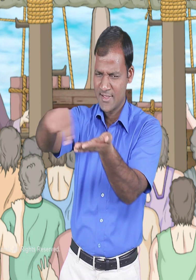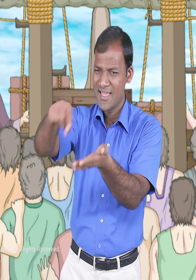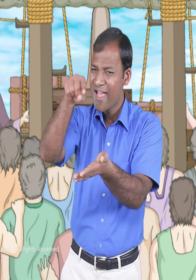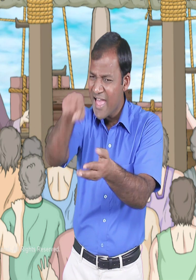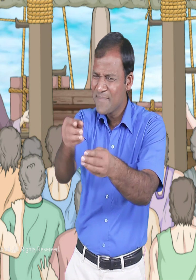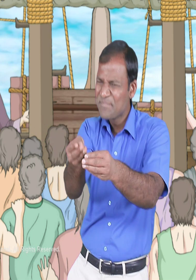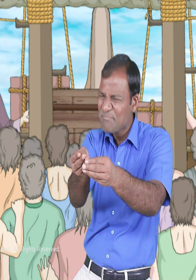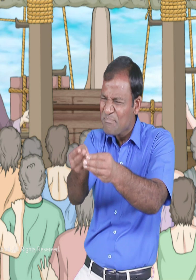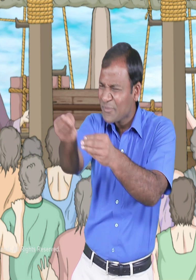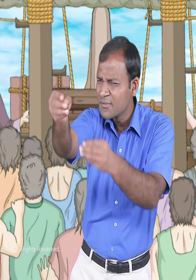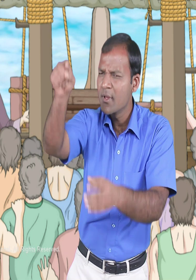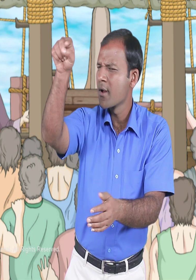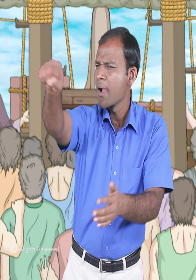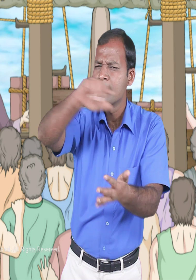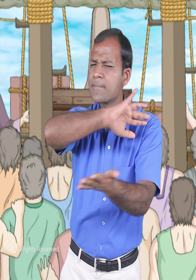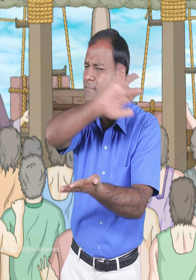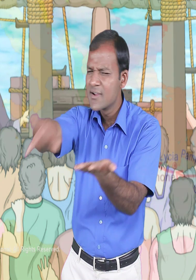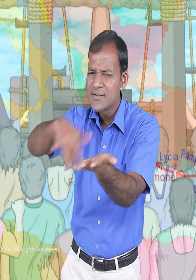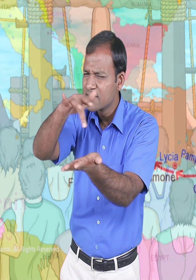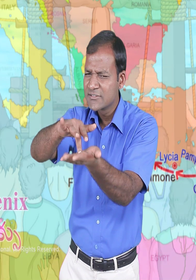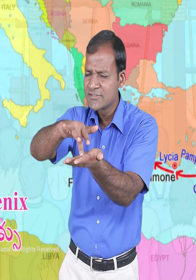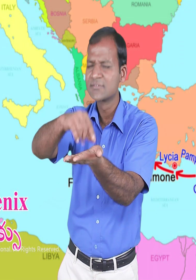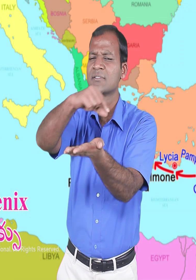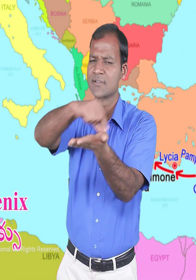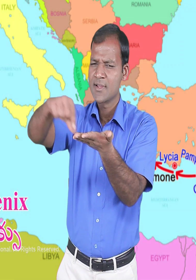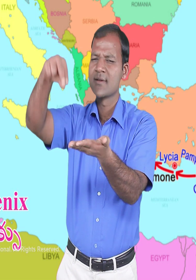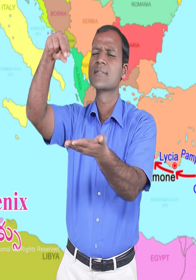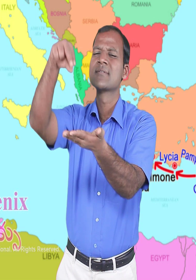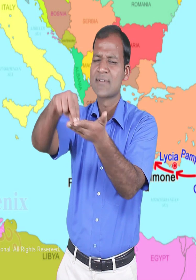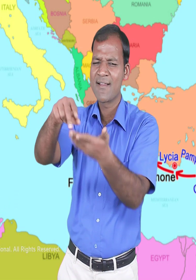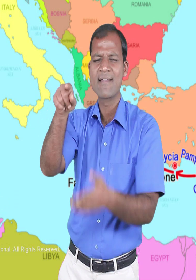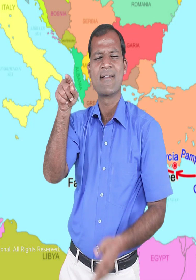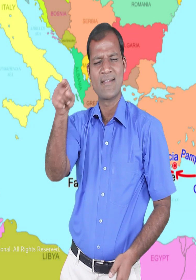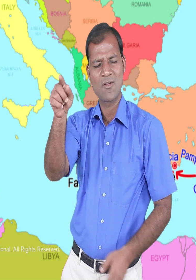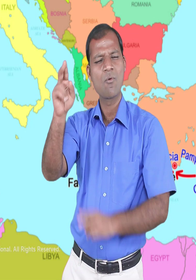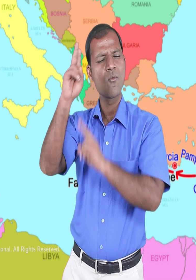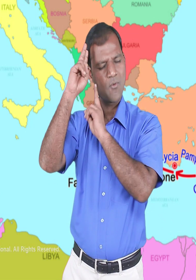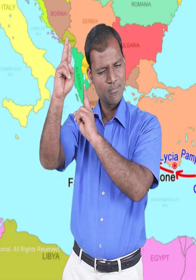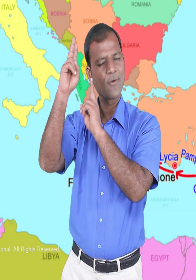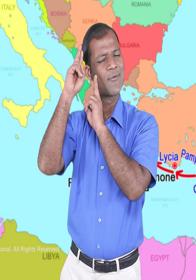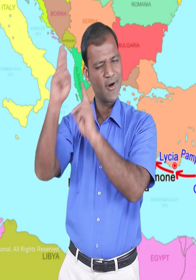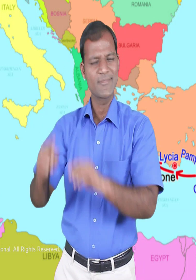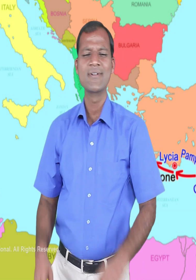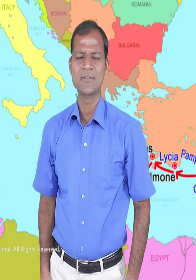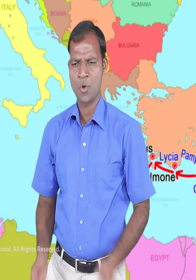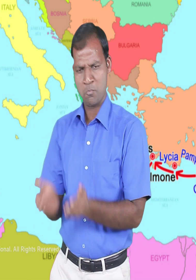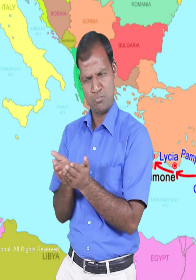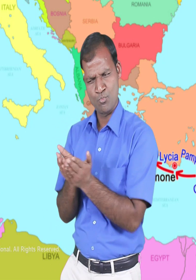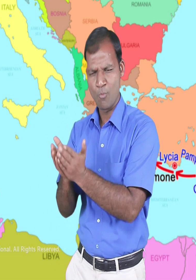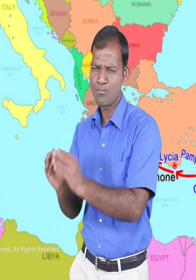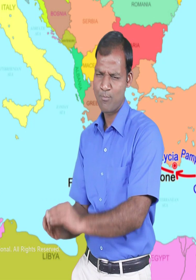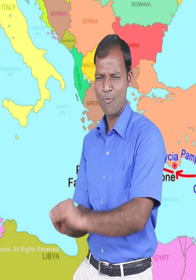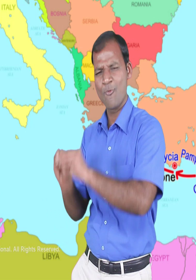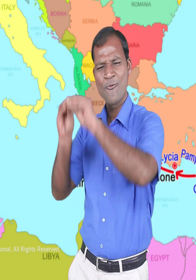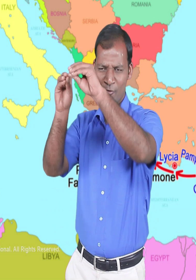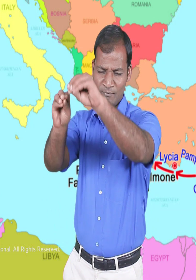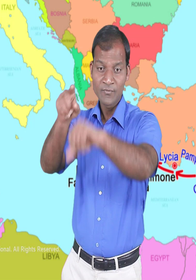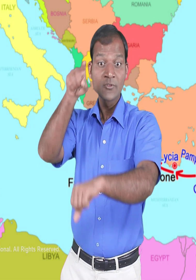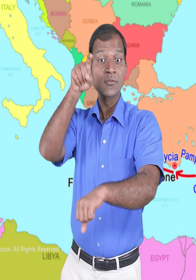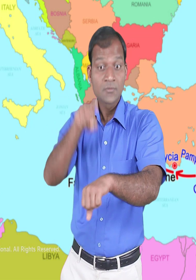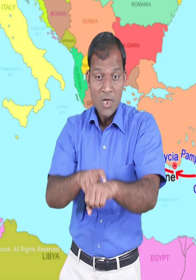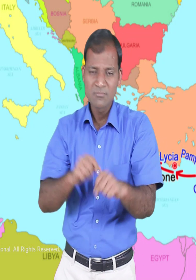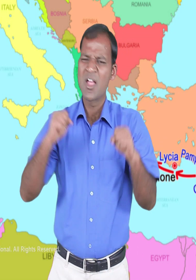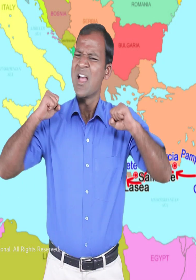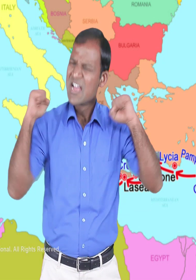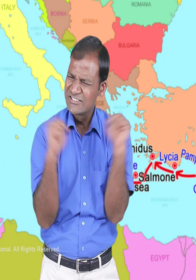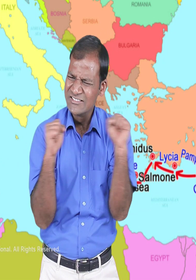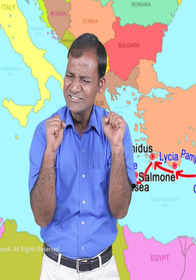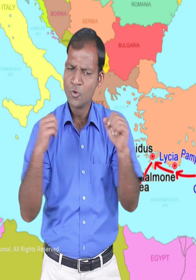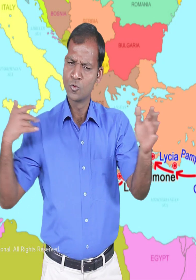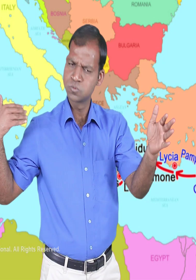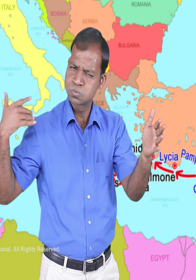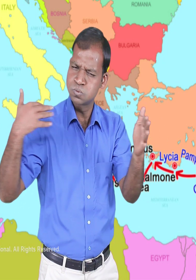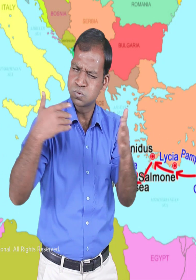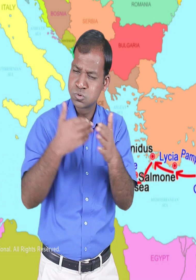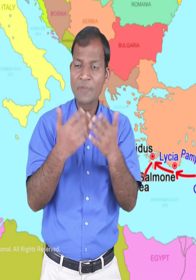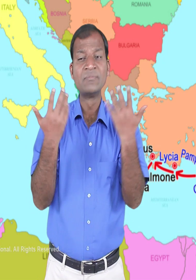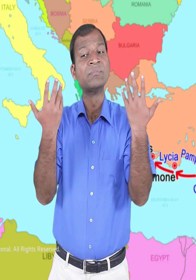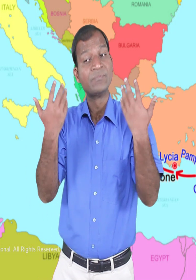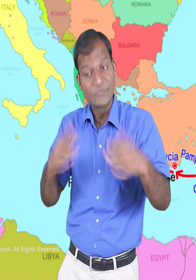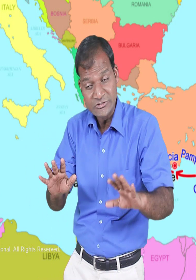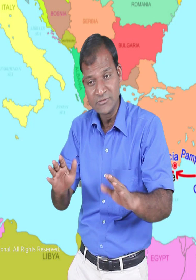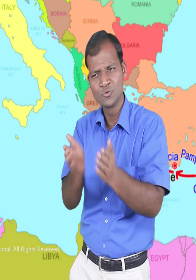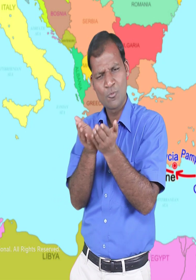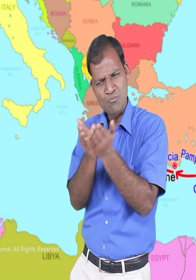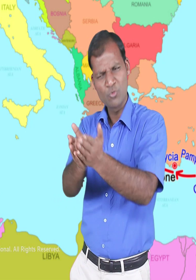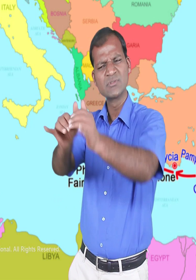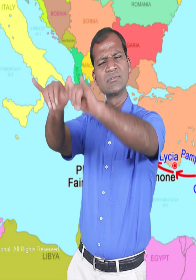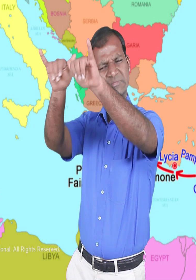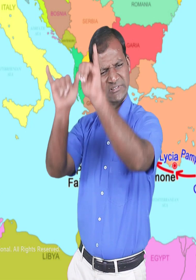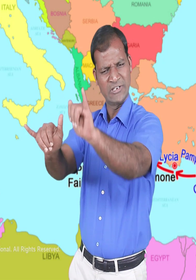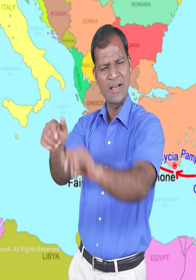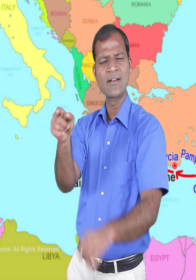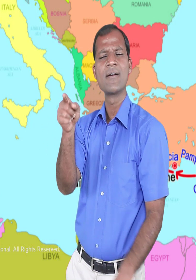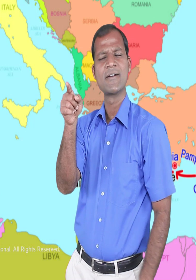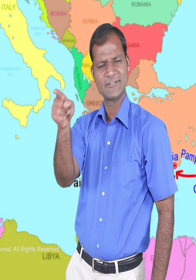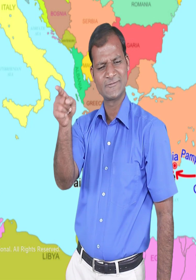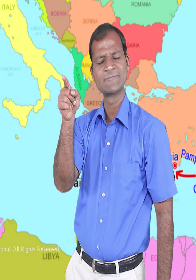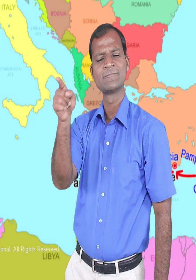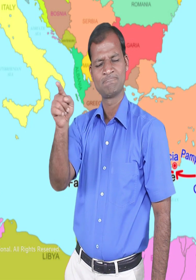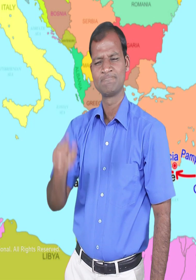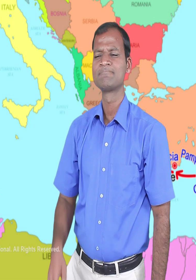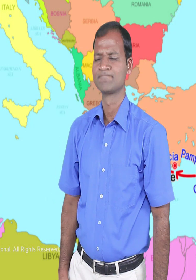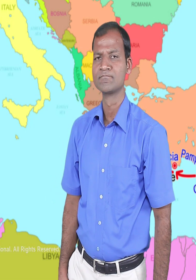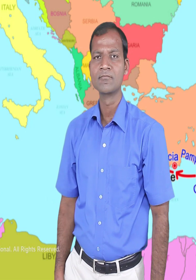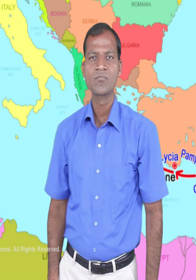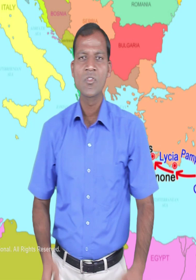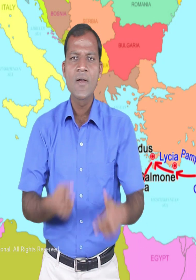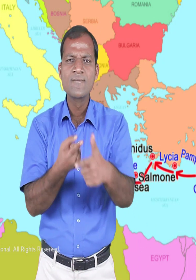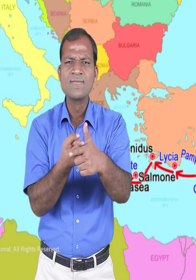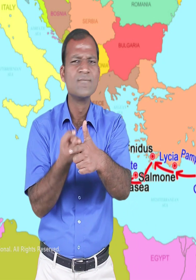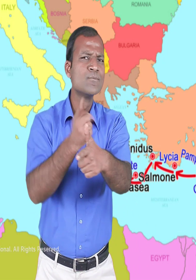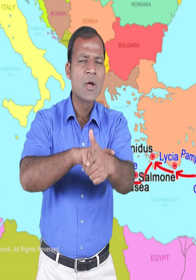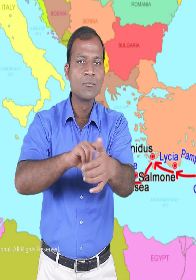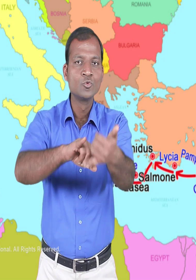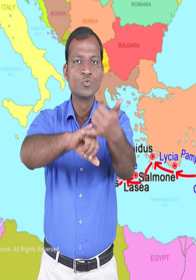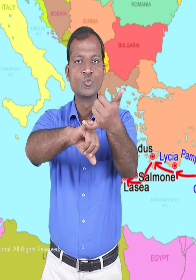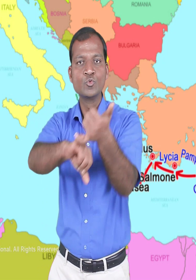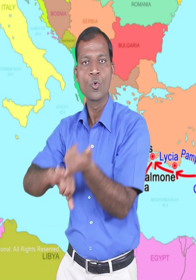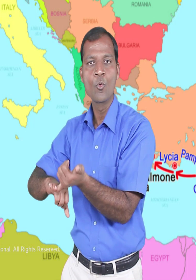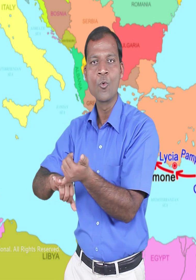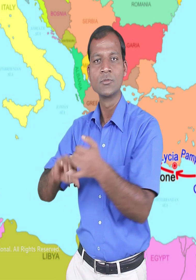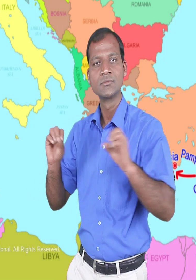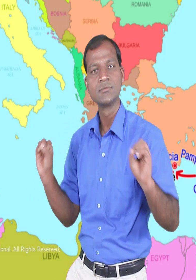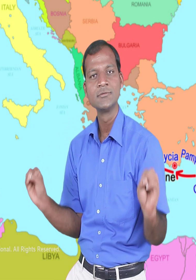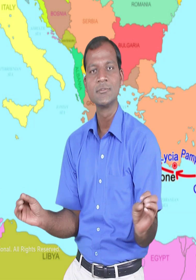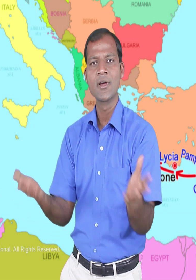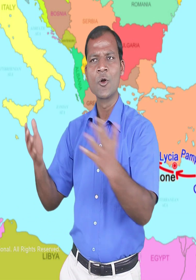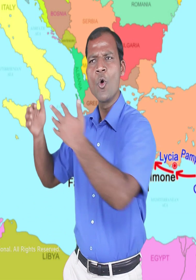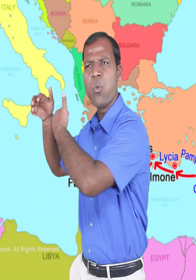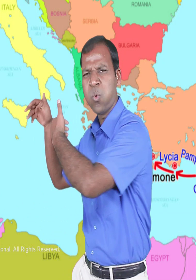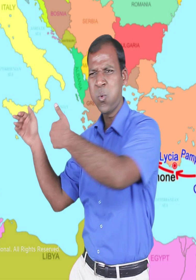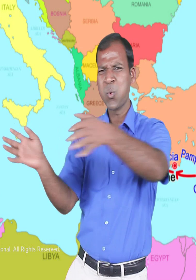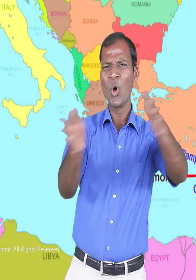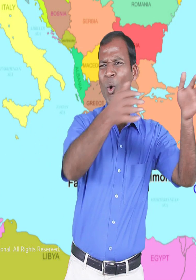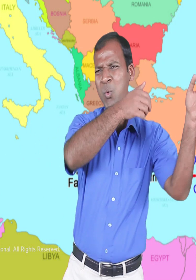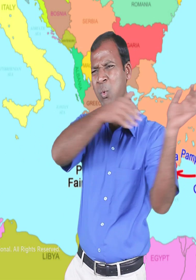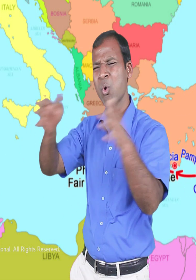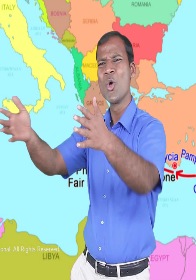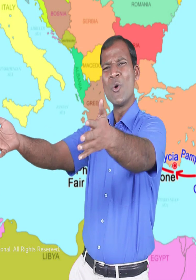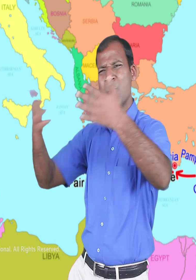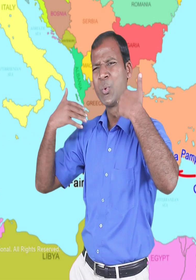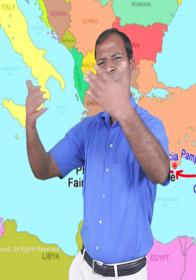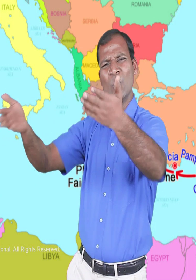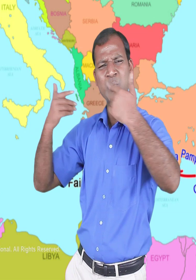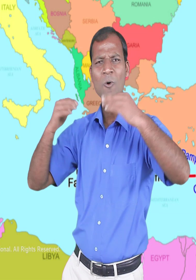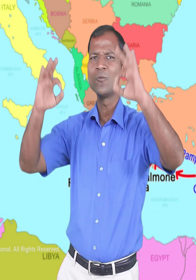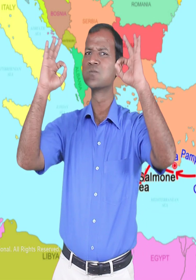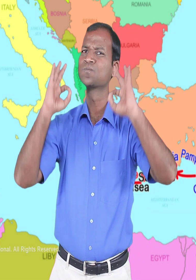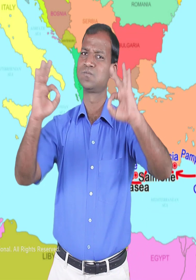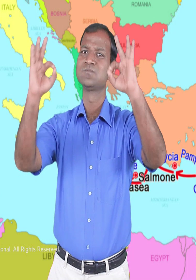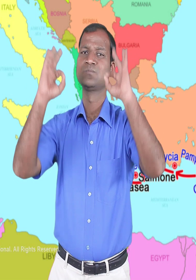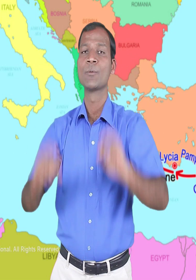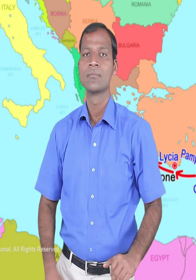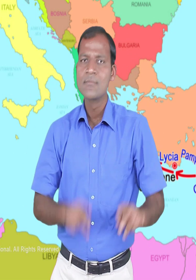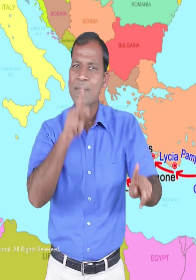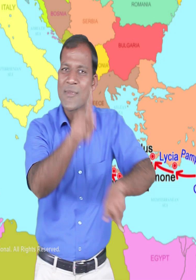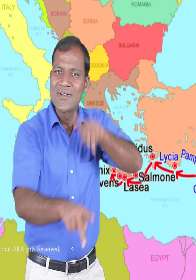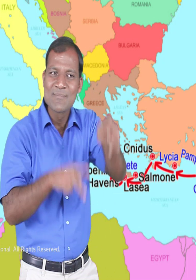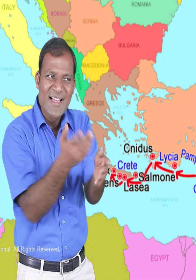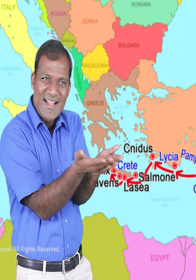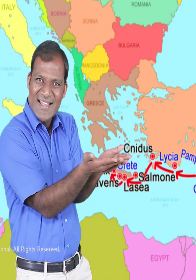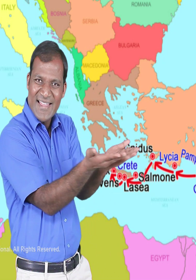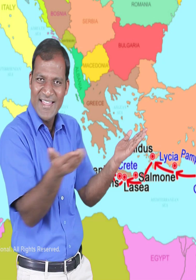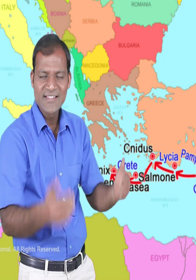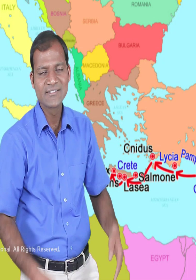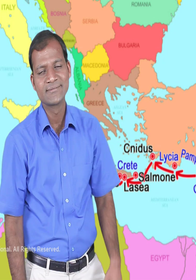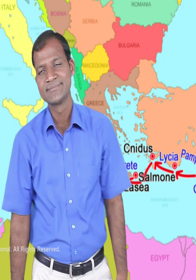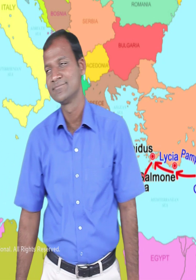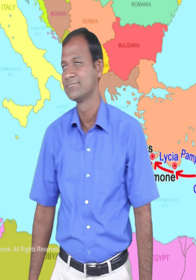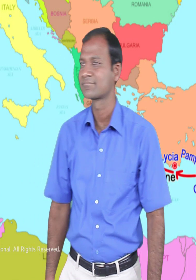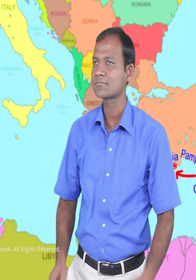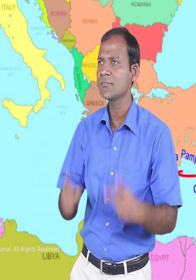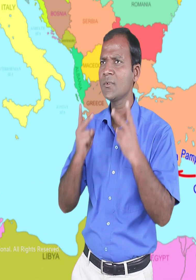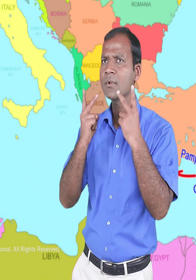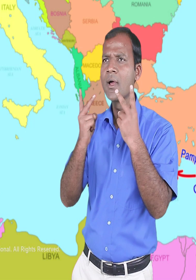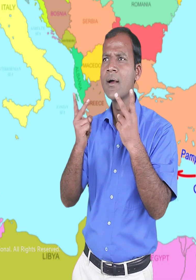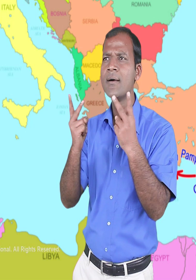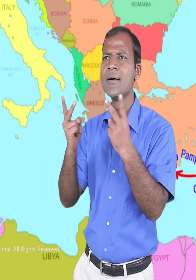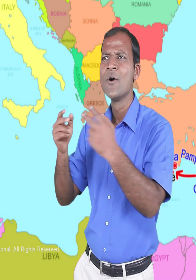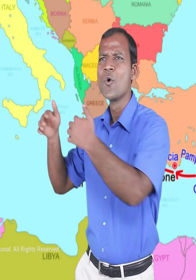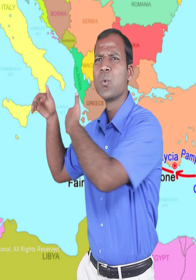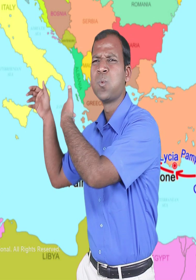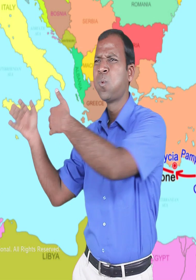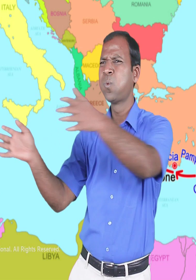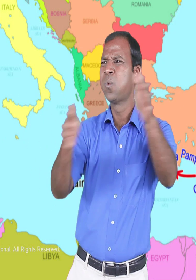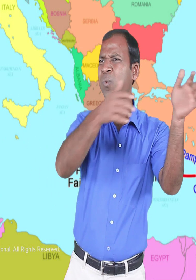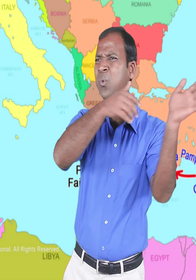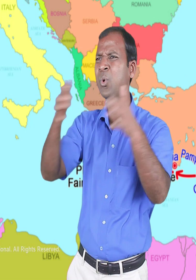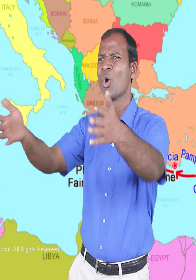Since the harbor was unsuitable to winter in, the majority decided to sail on, if somehow they could reach Phoenix to winter there.